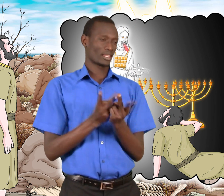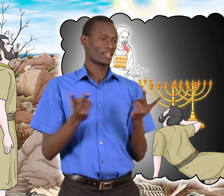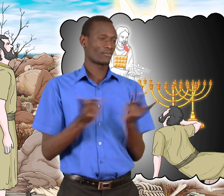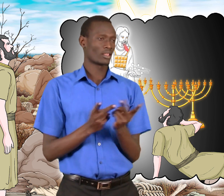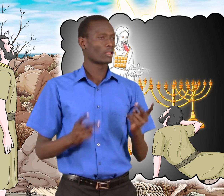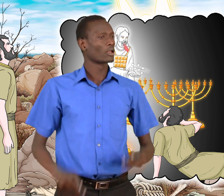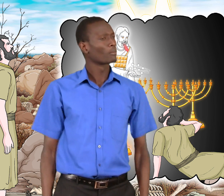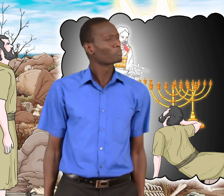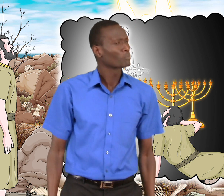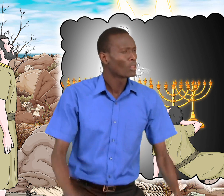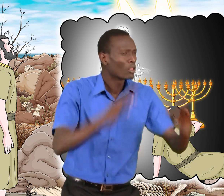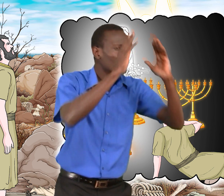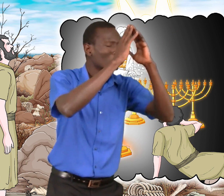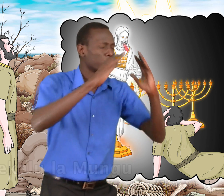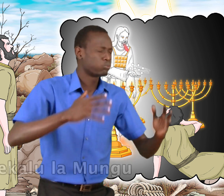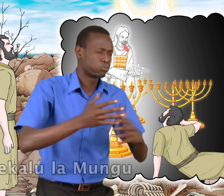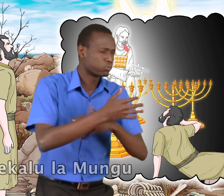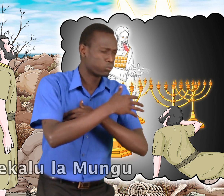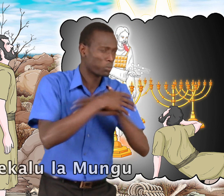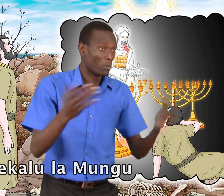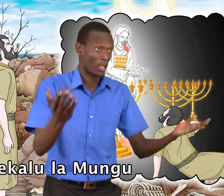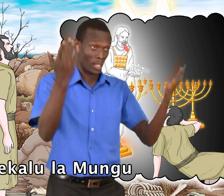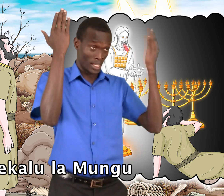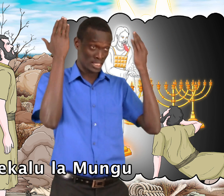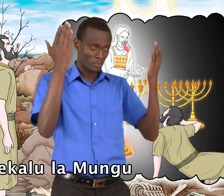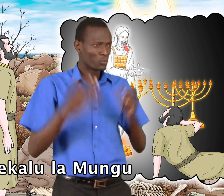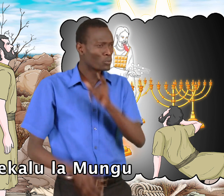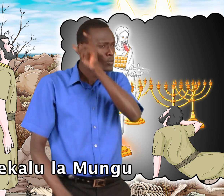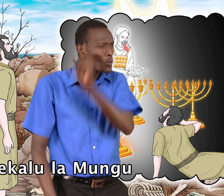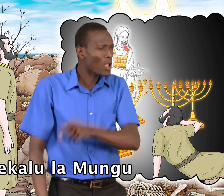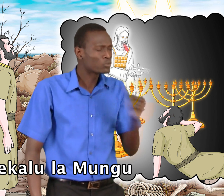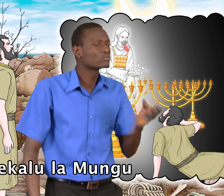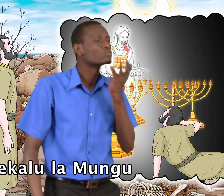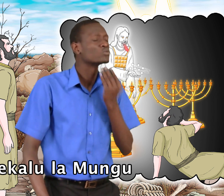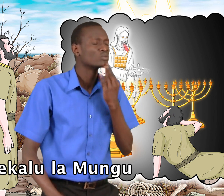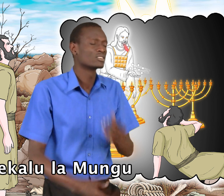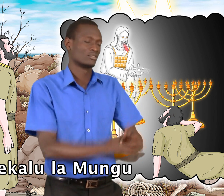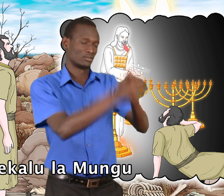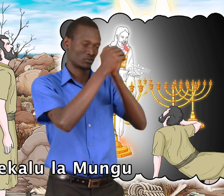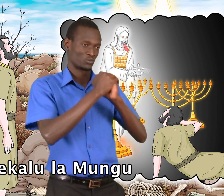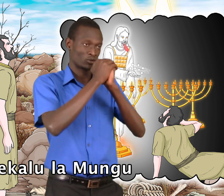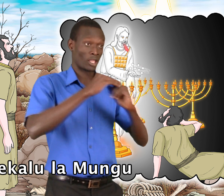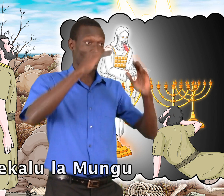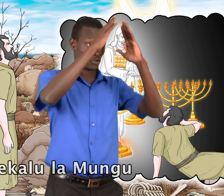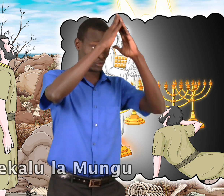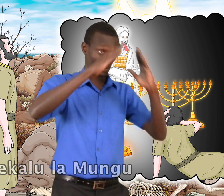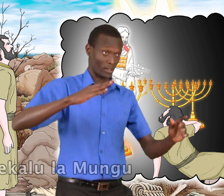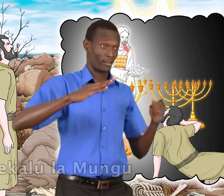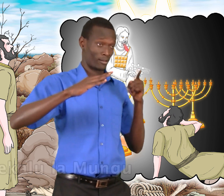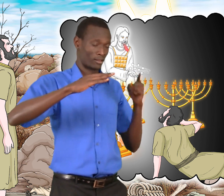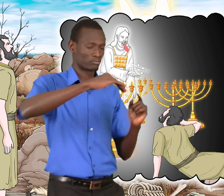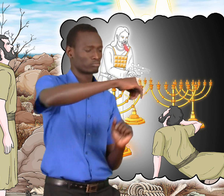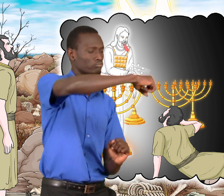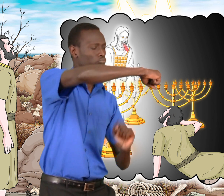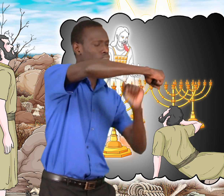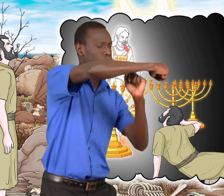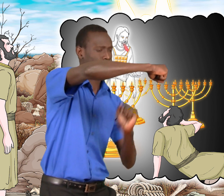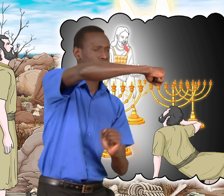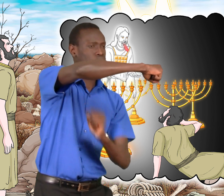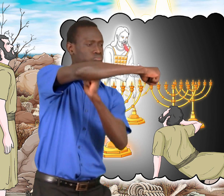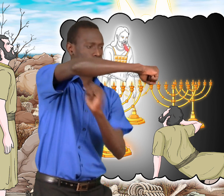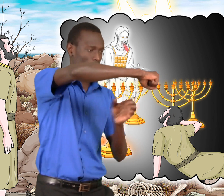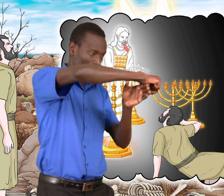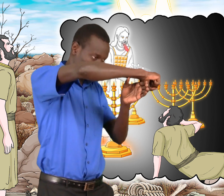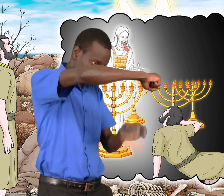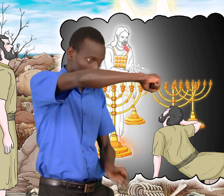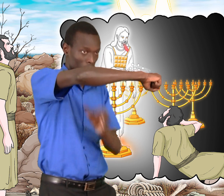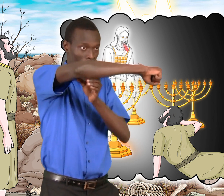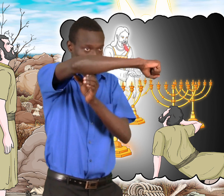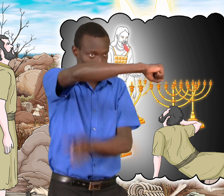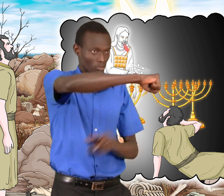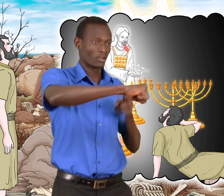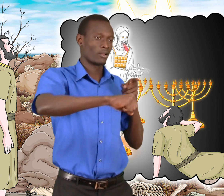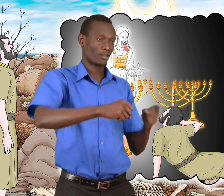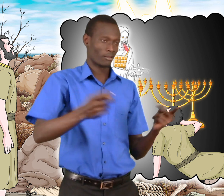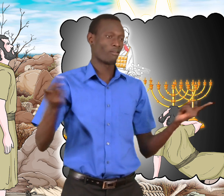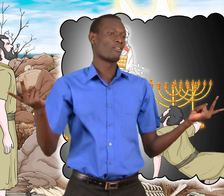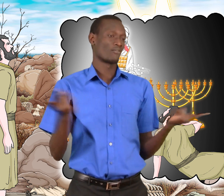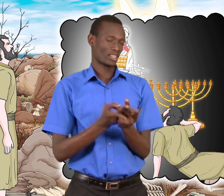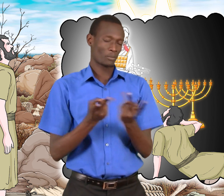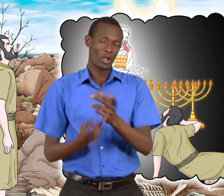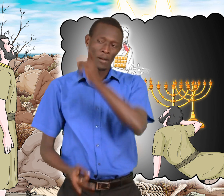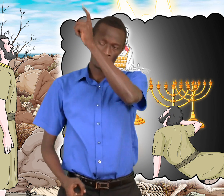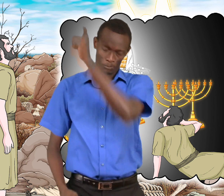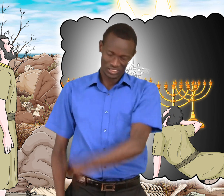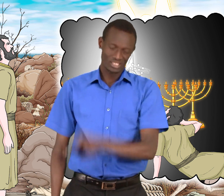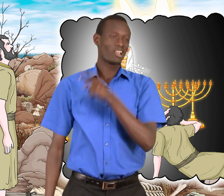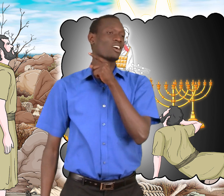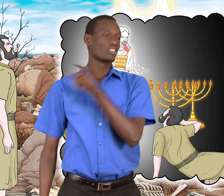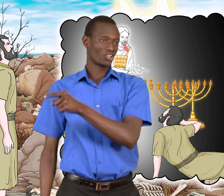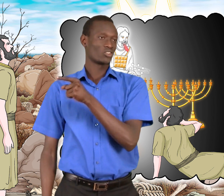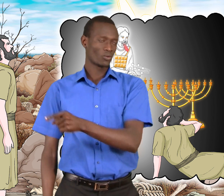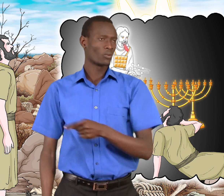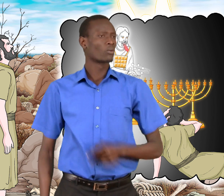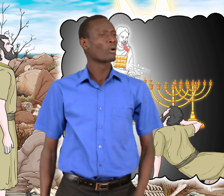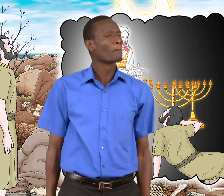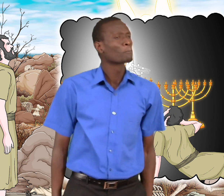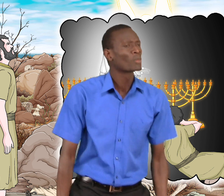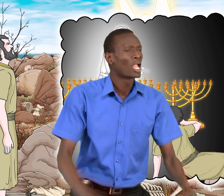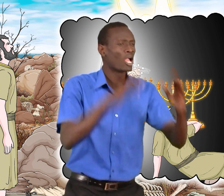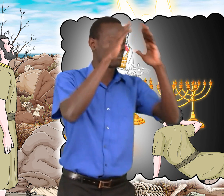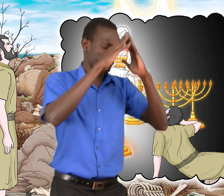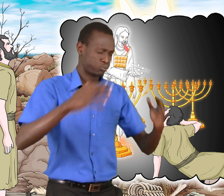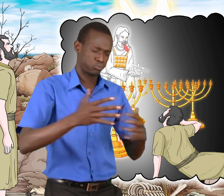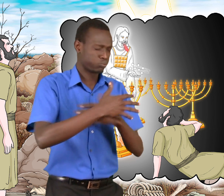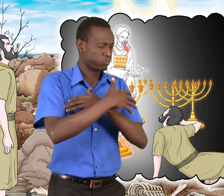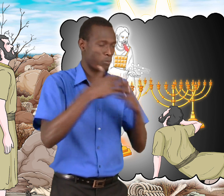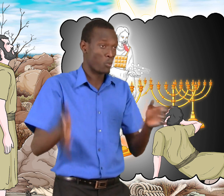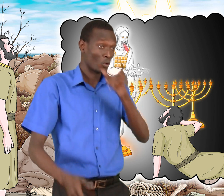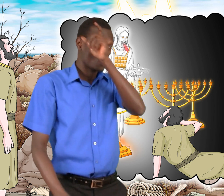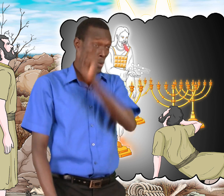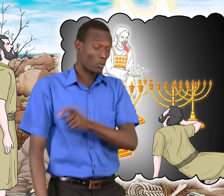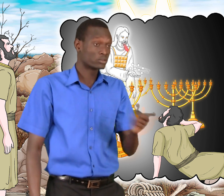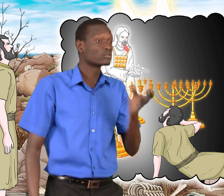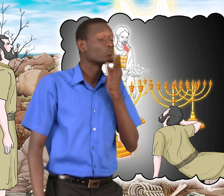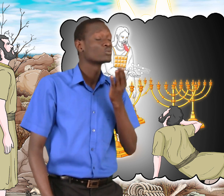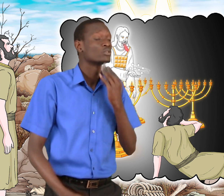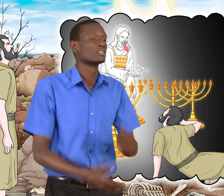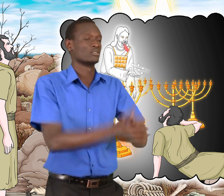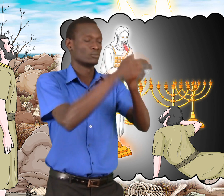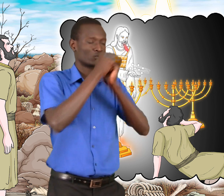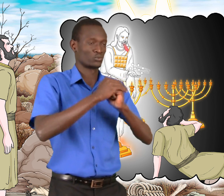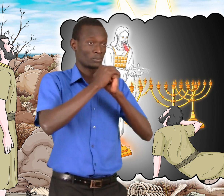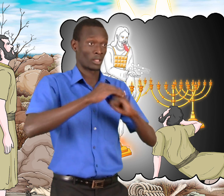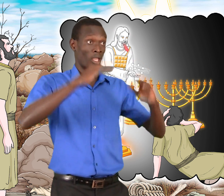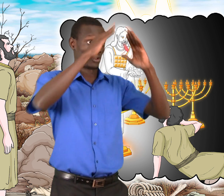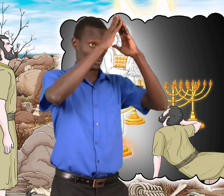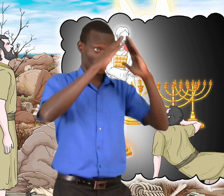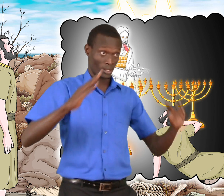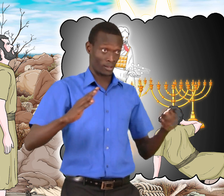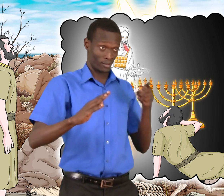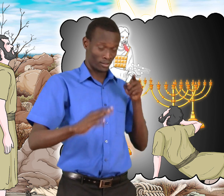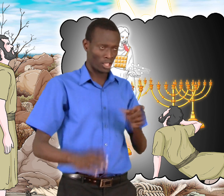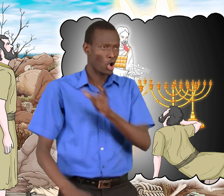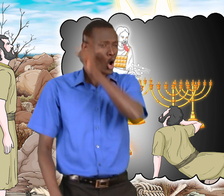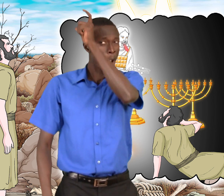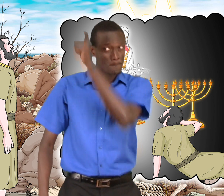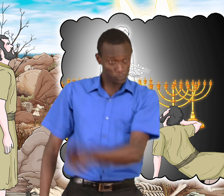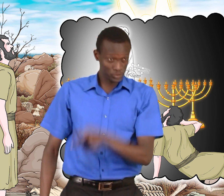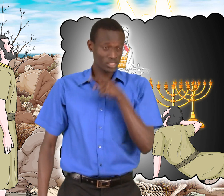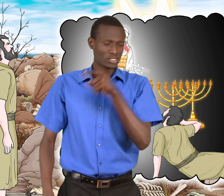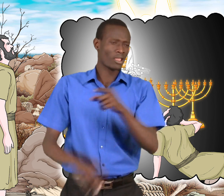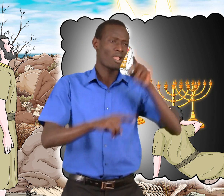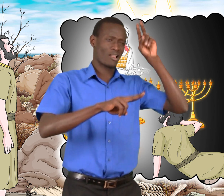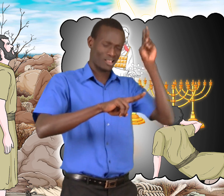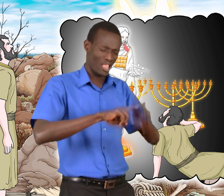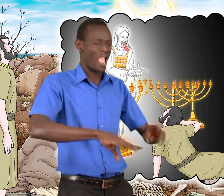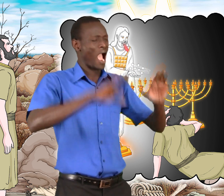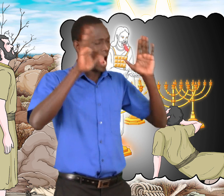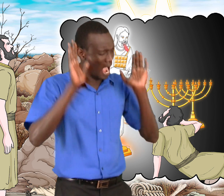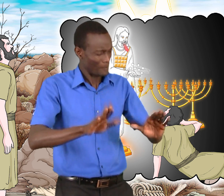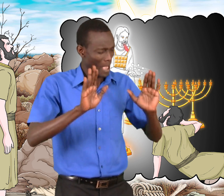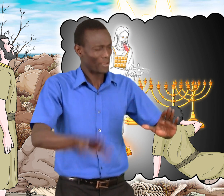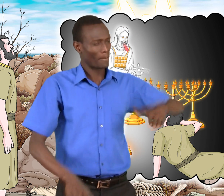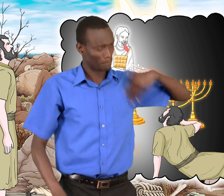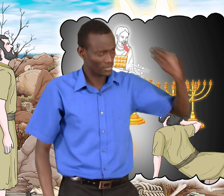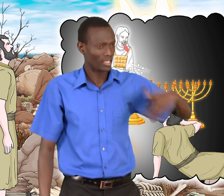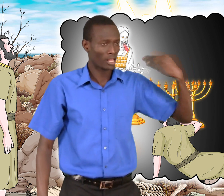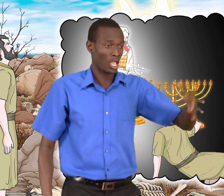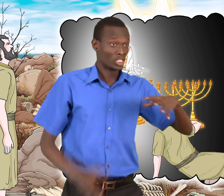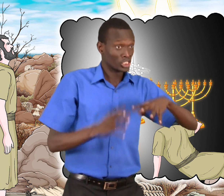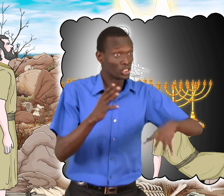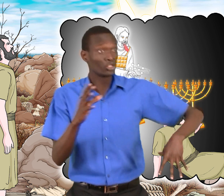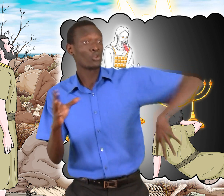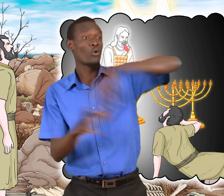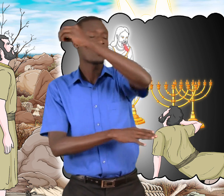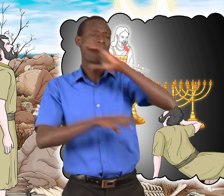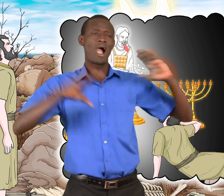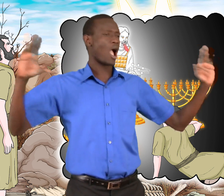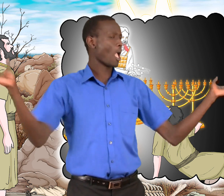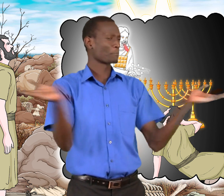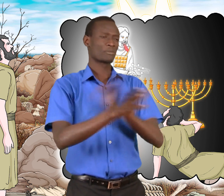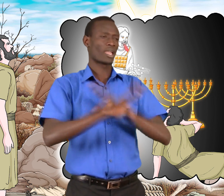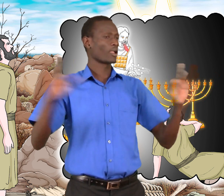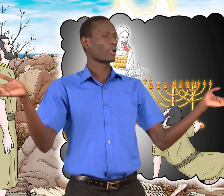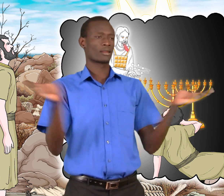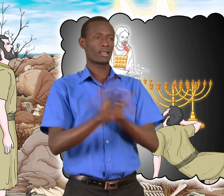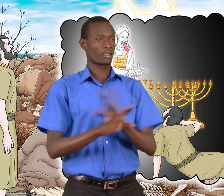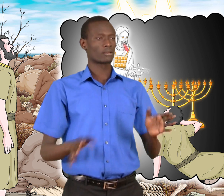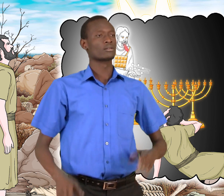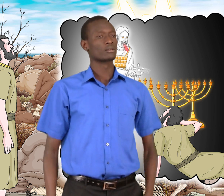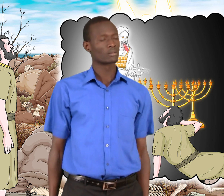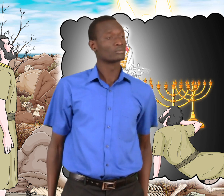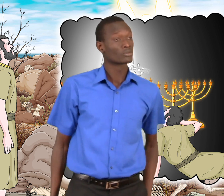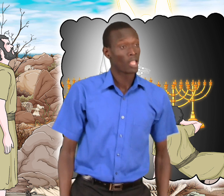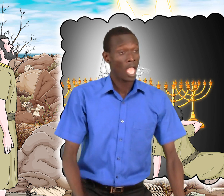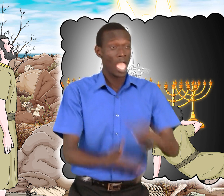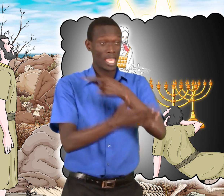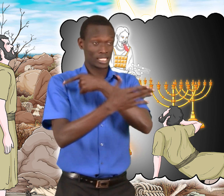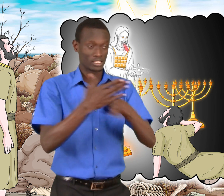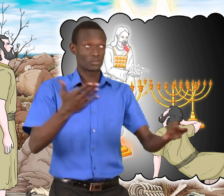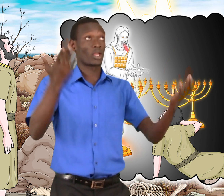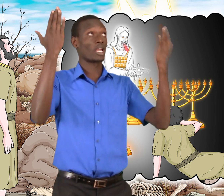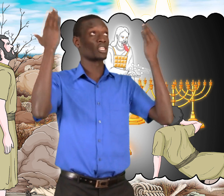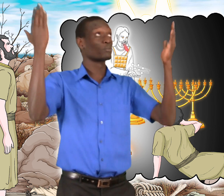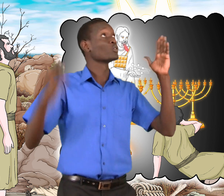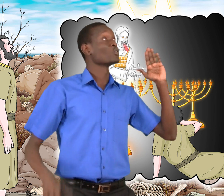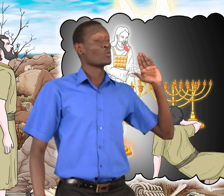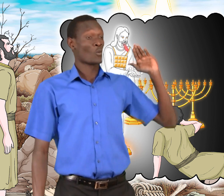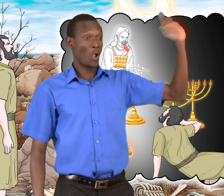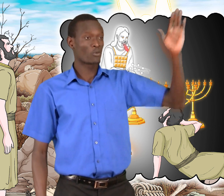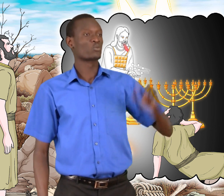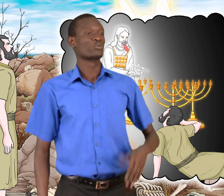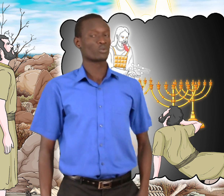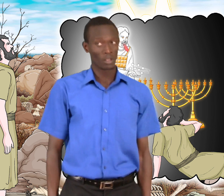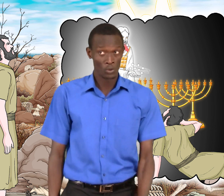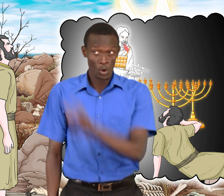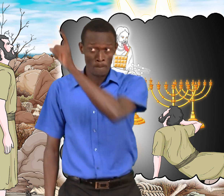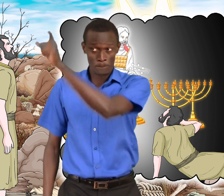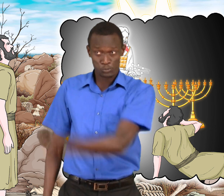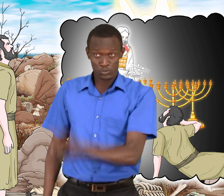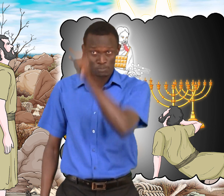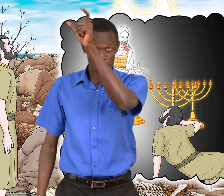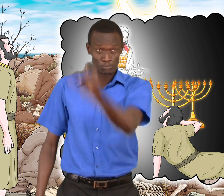The one who overcomes I will make a pillar in the temple of My God, and he will never again leave it.